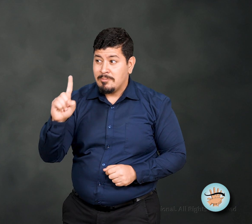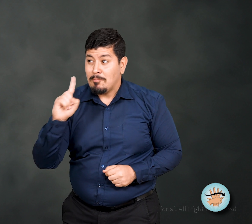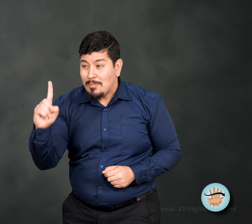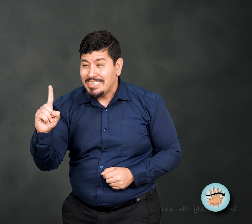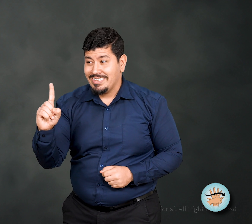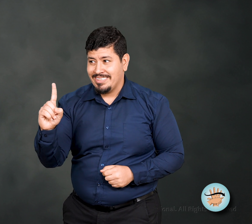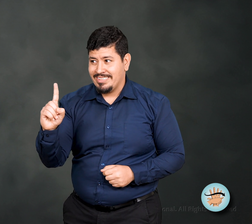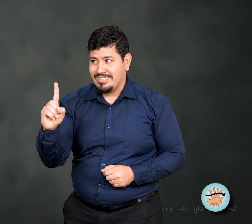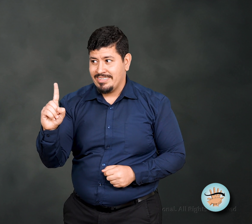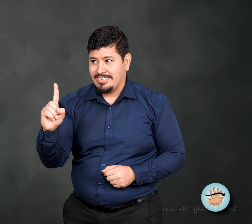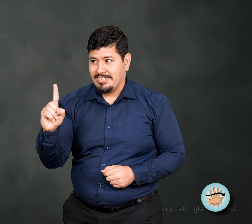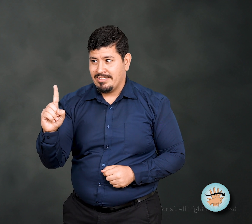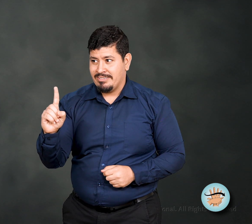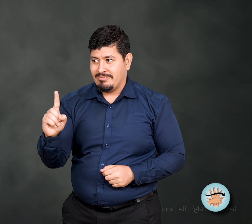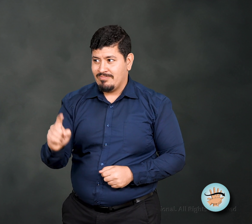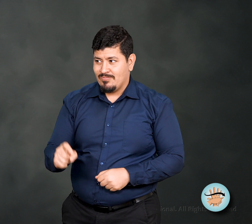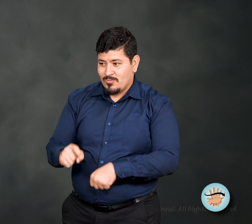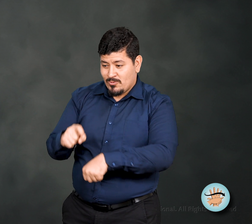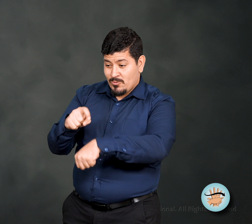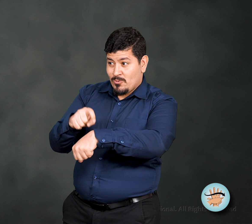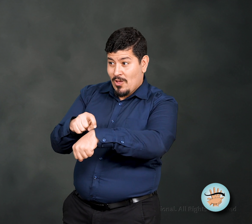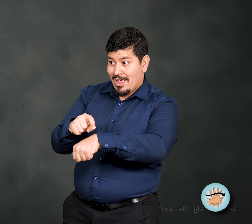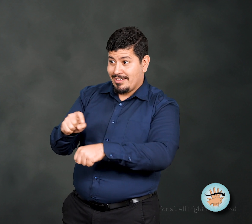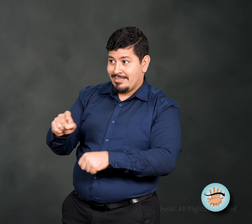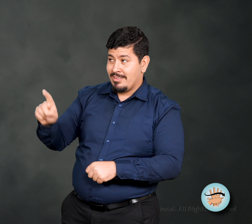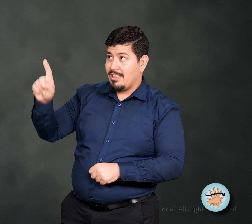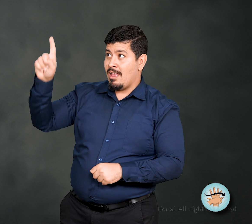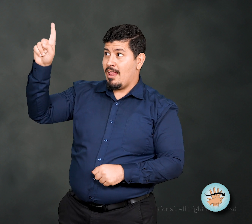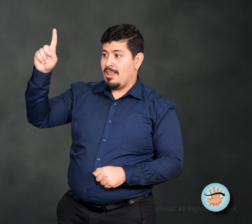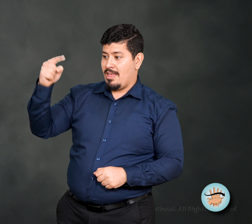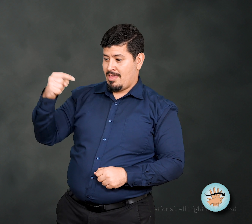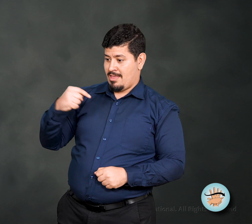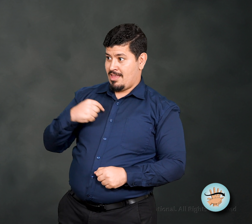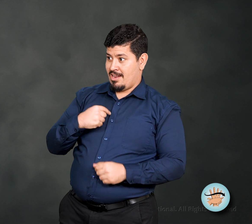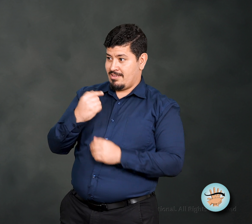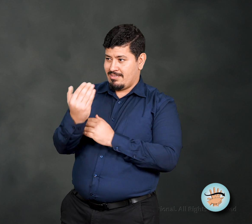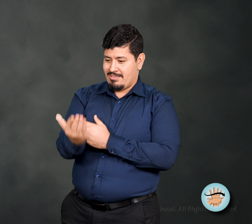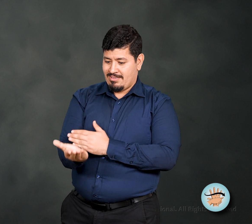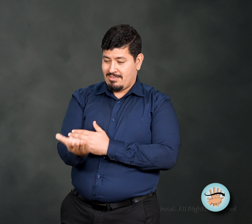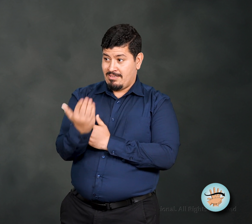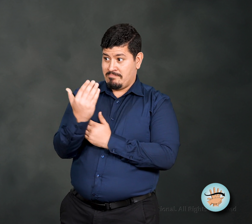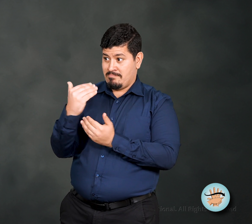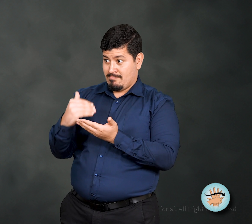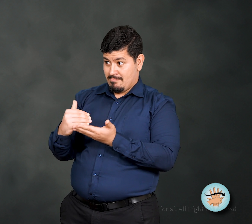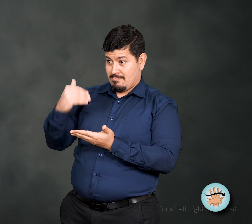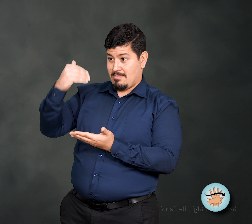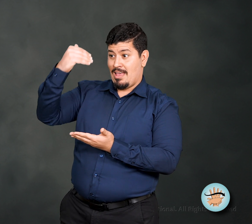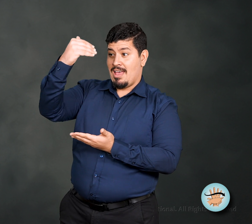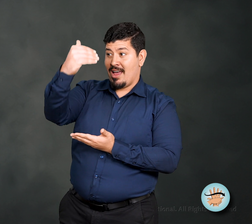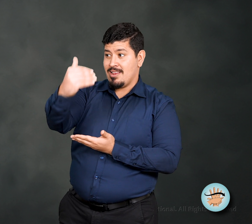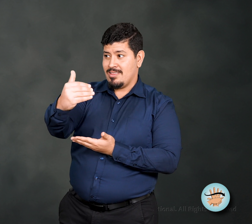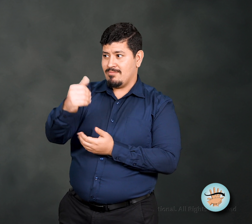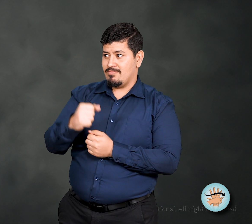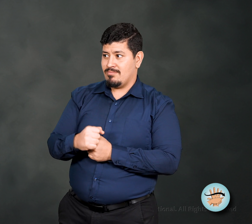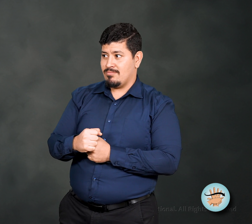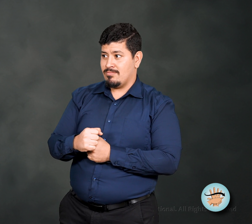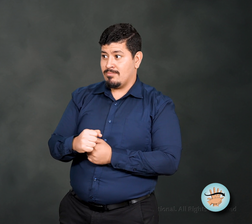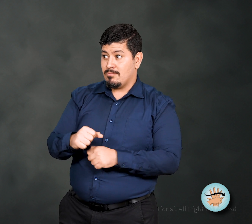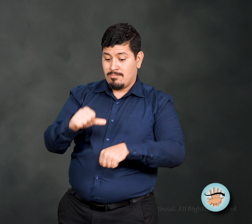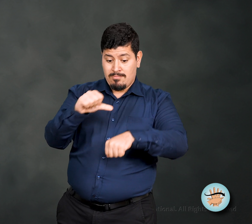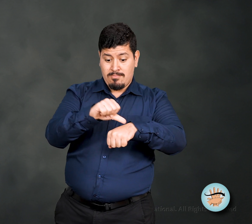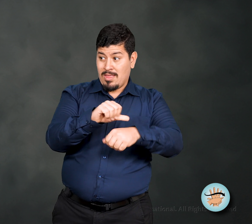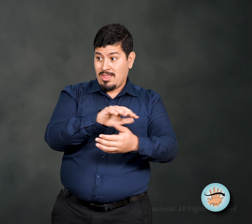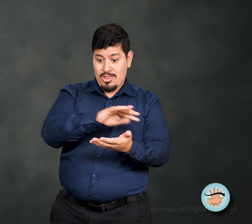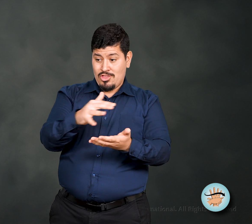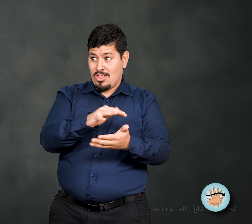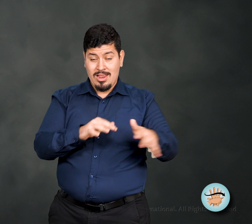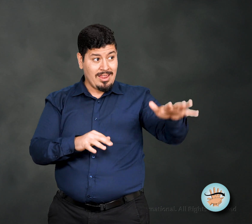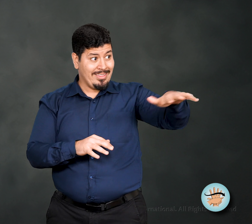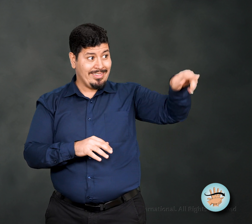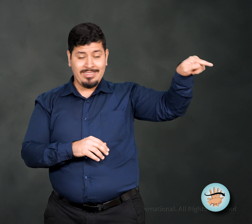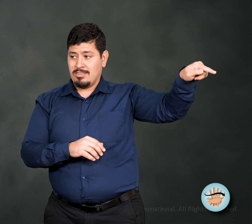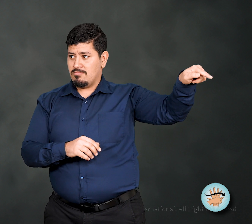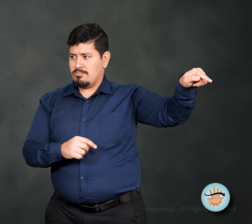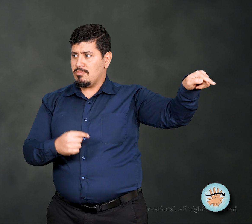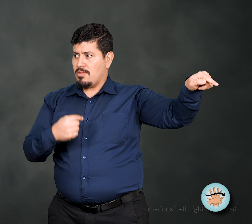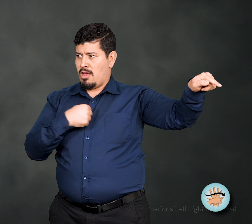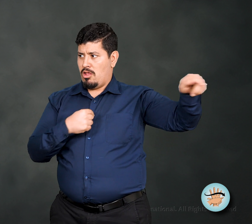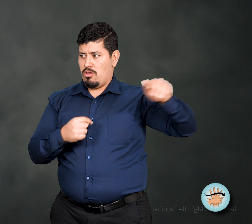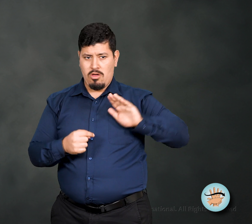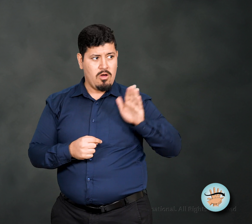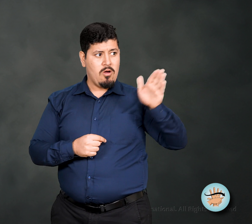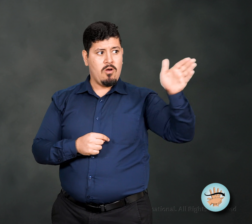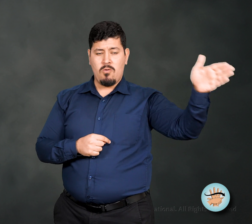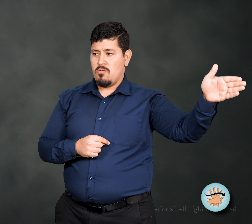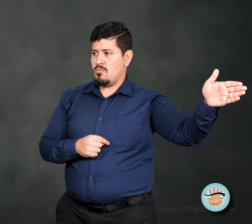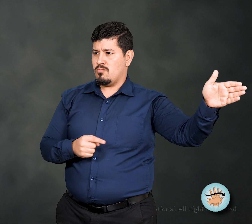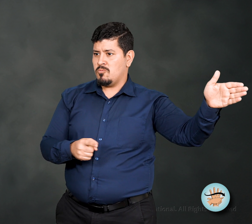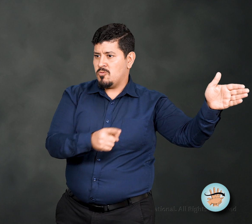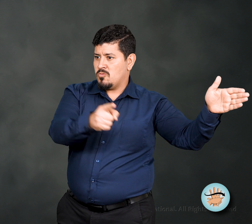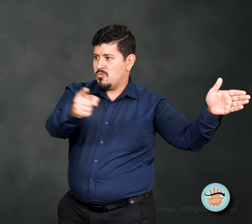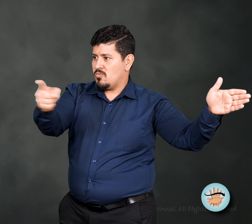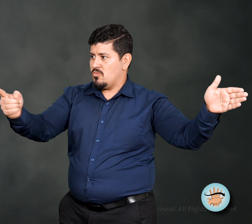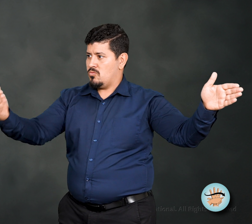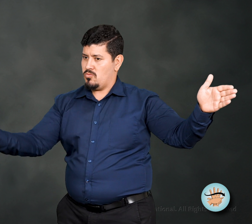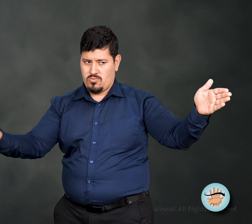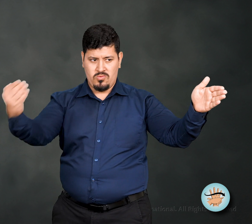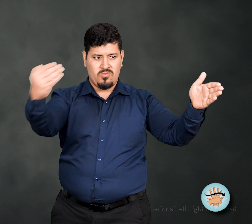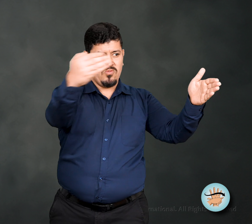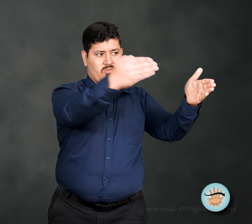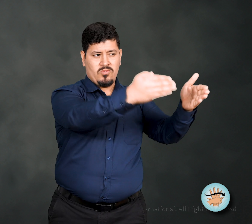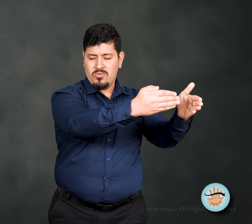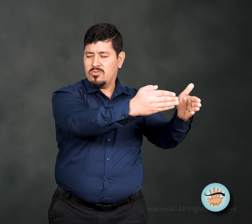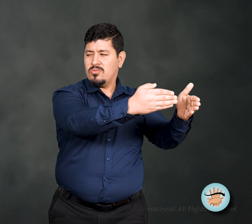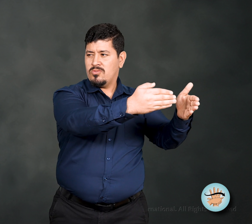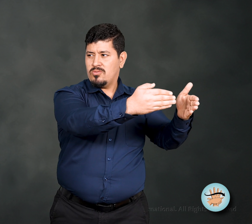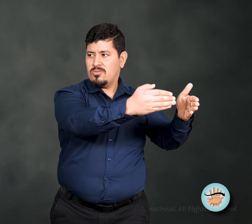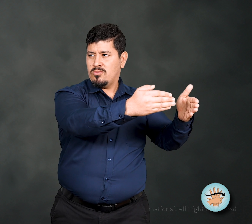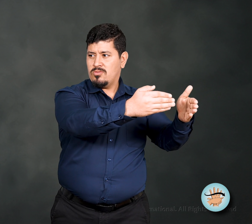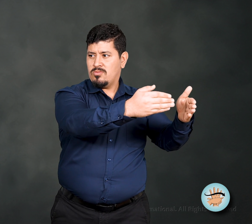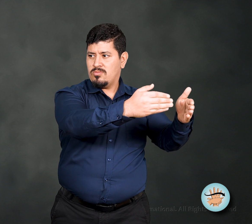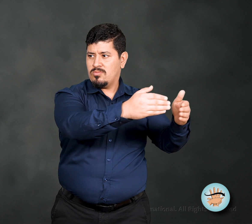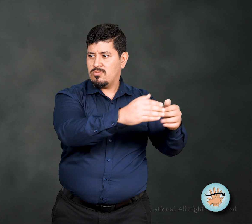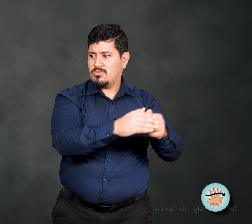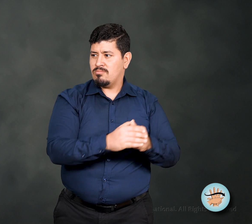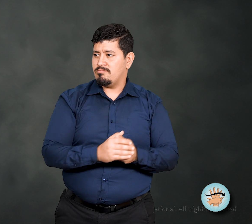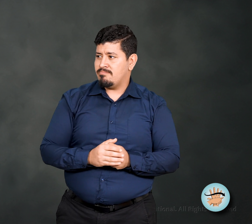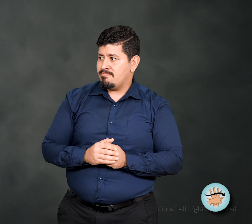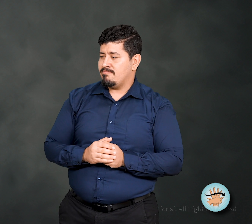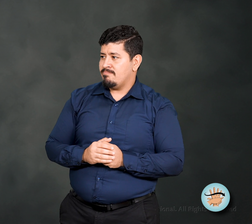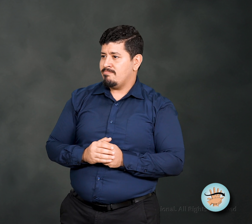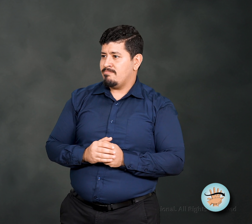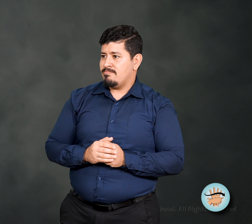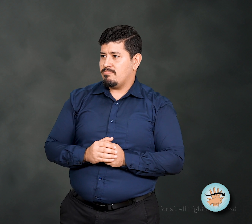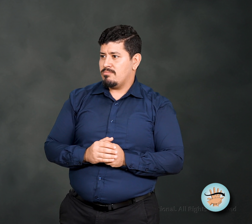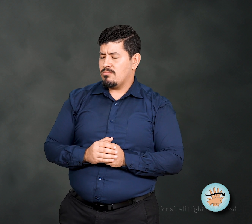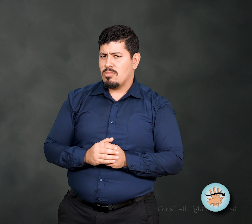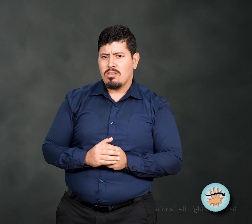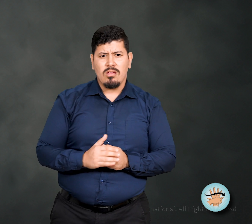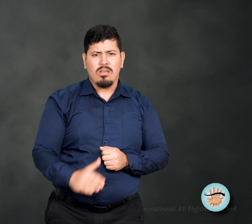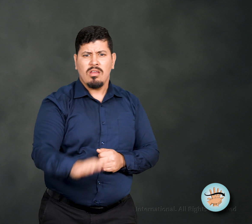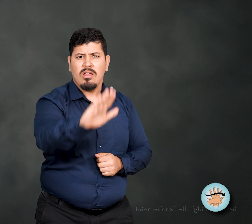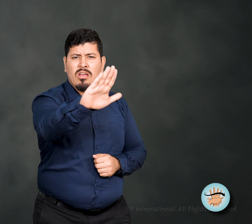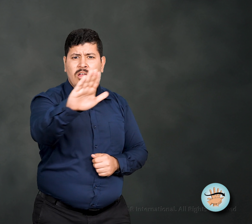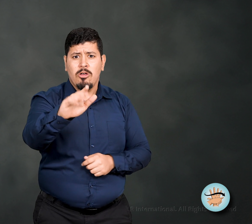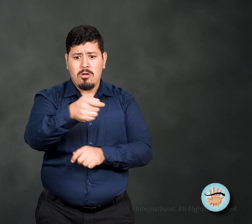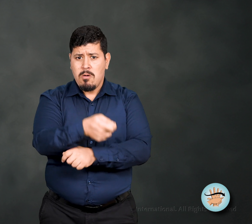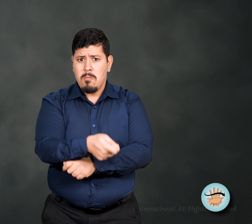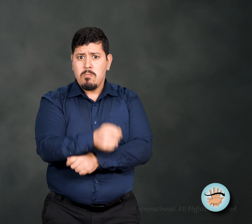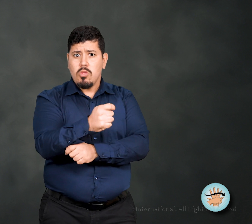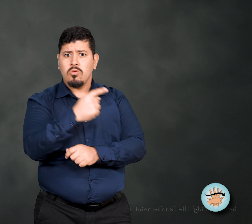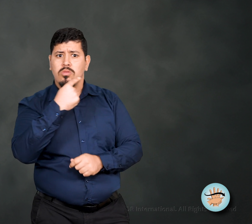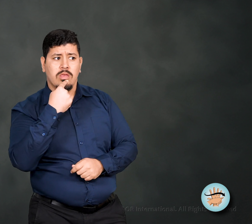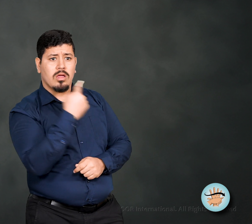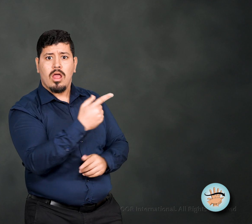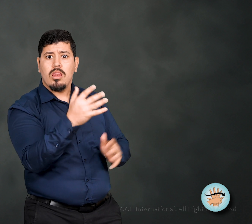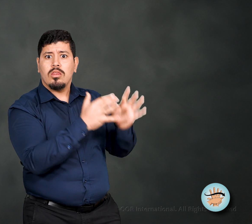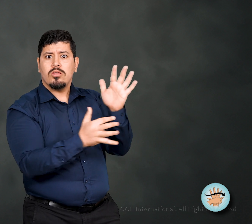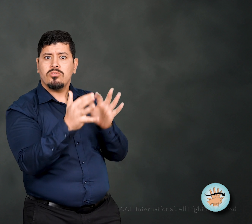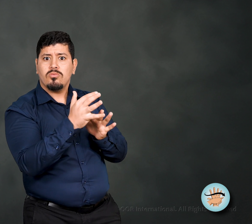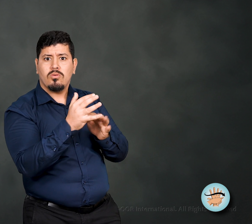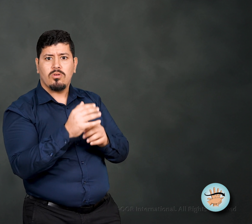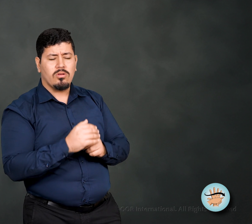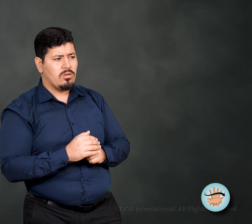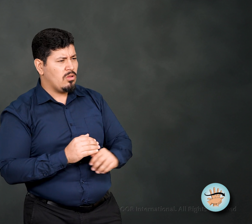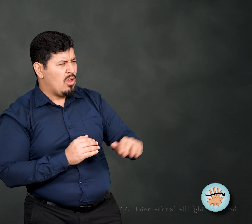But after I have risen, I will go ahead of you into Galilee.”